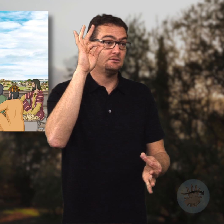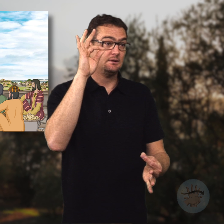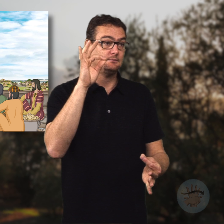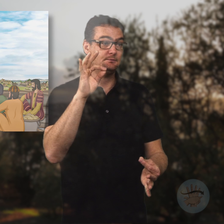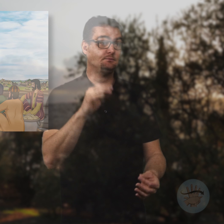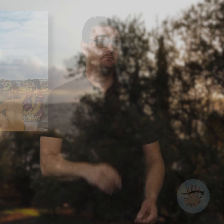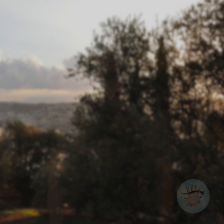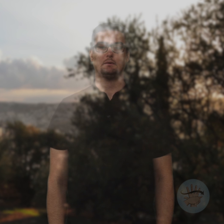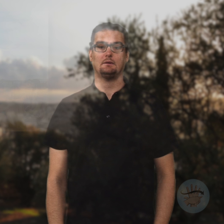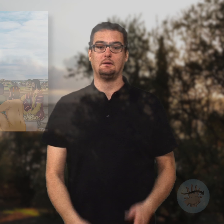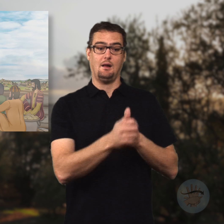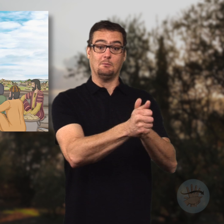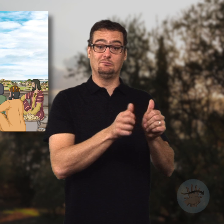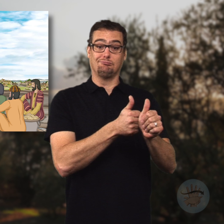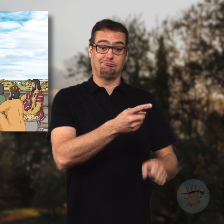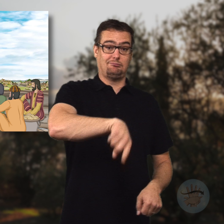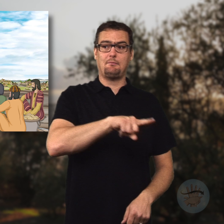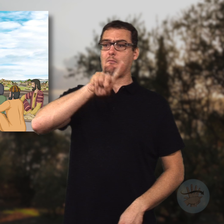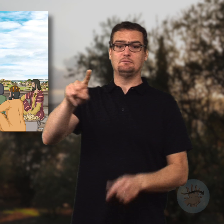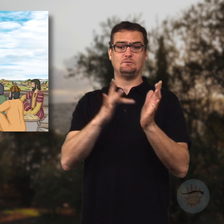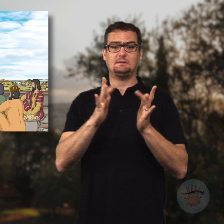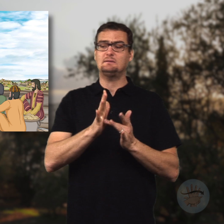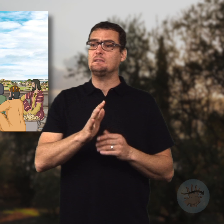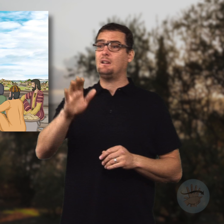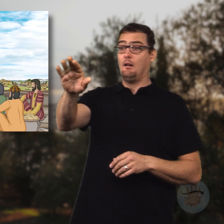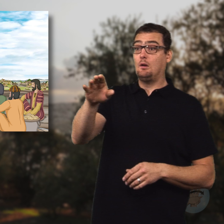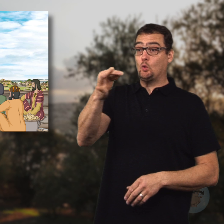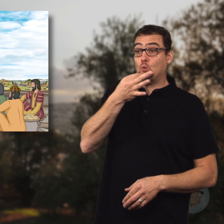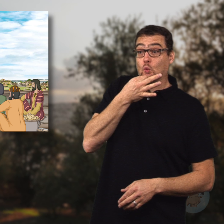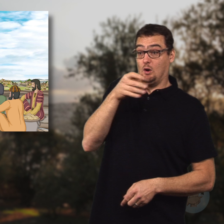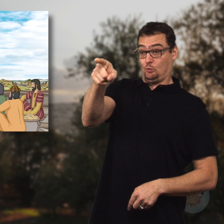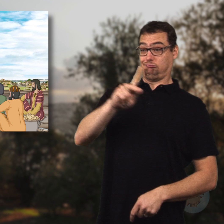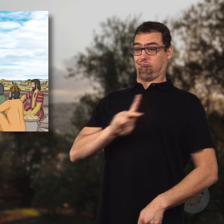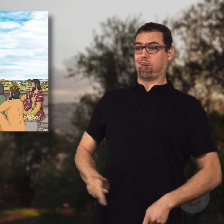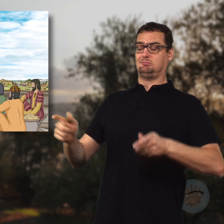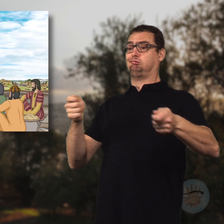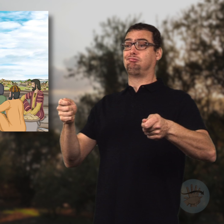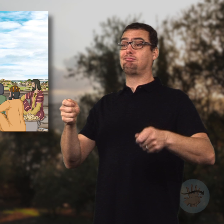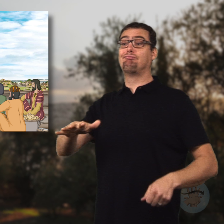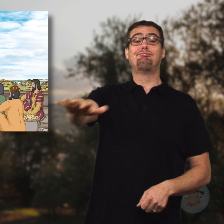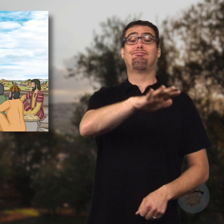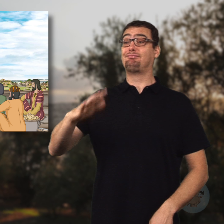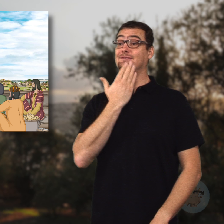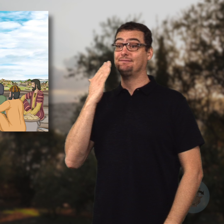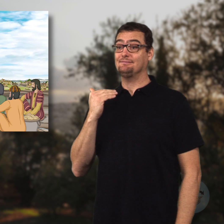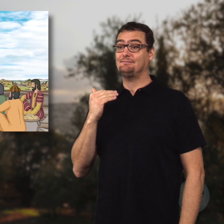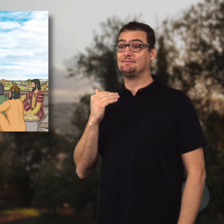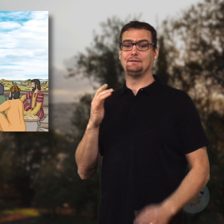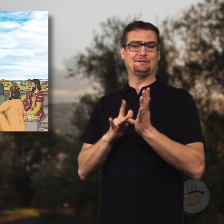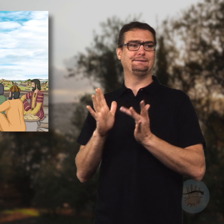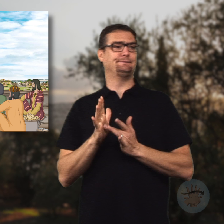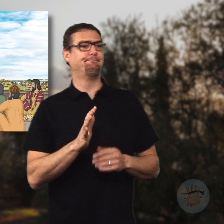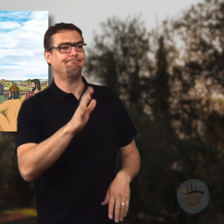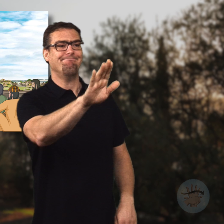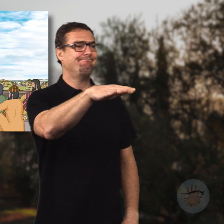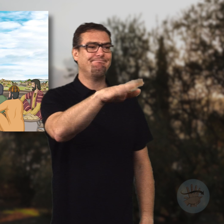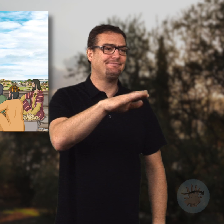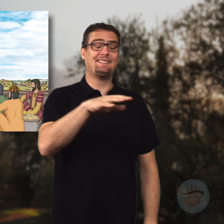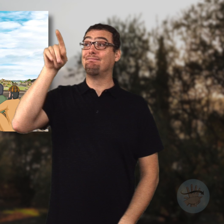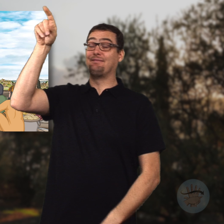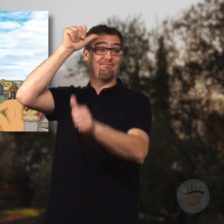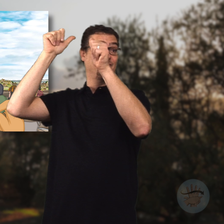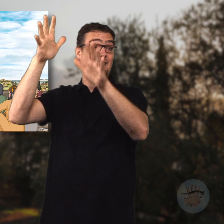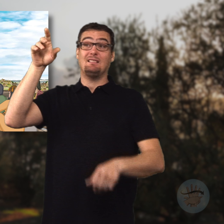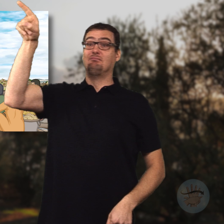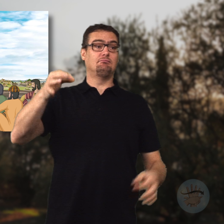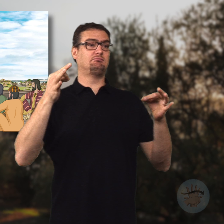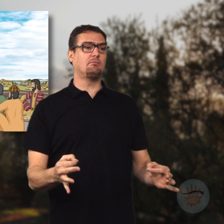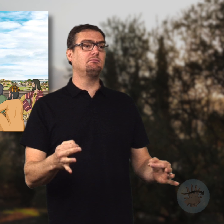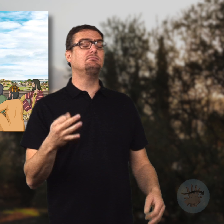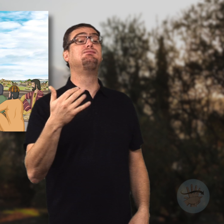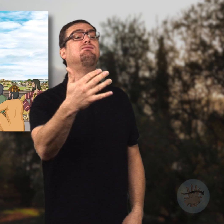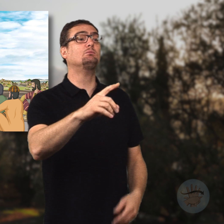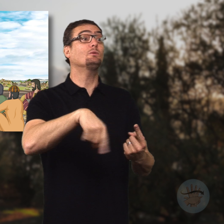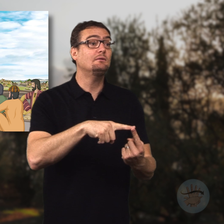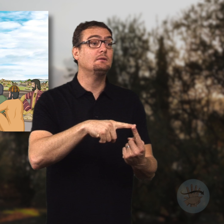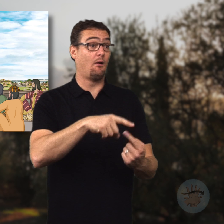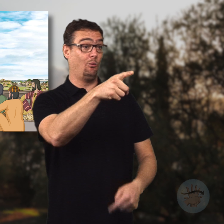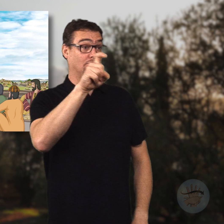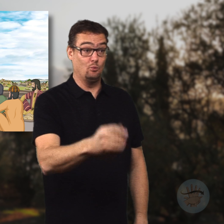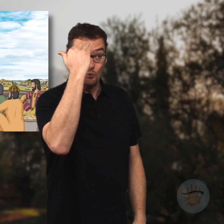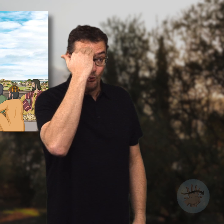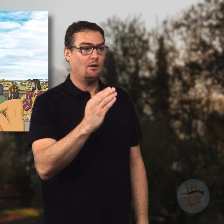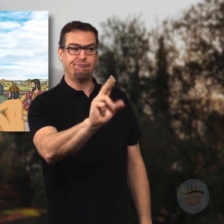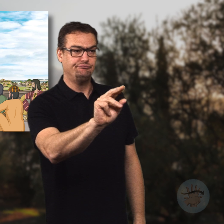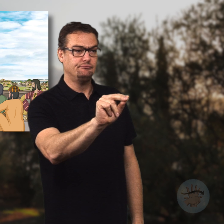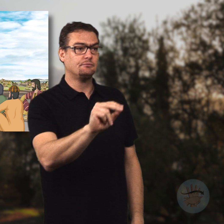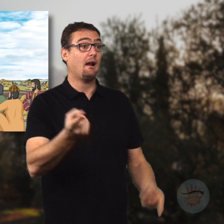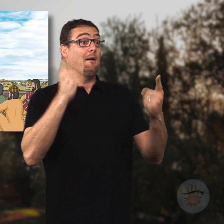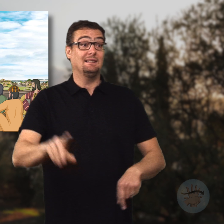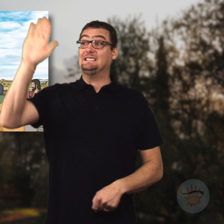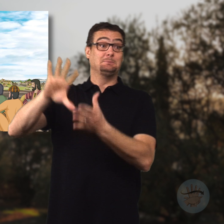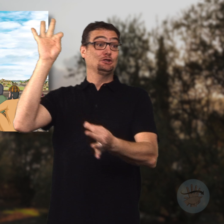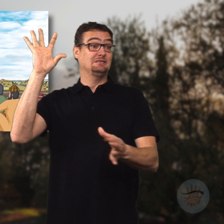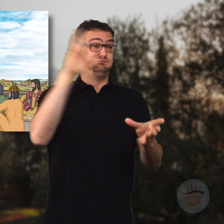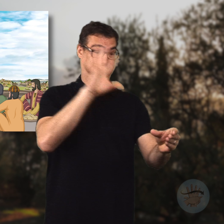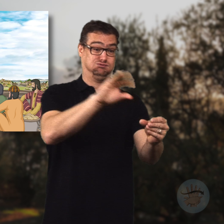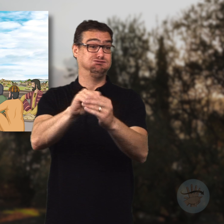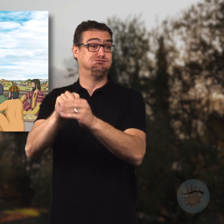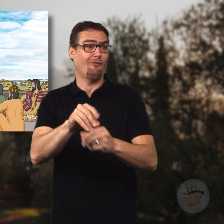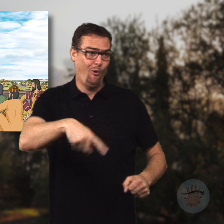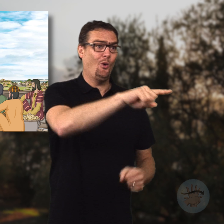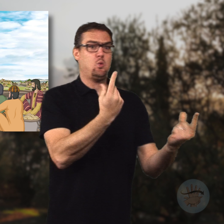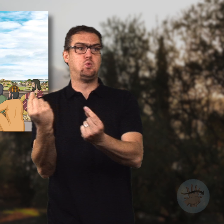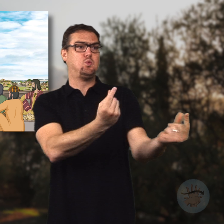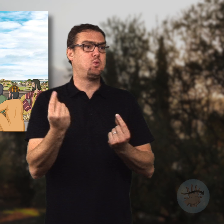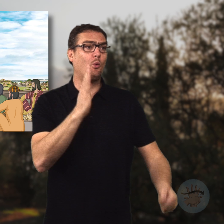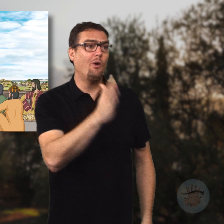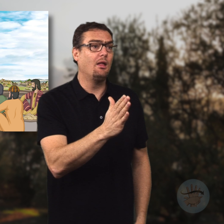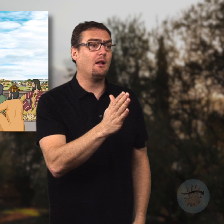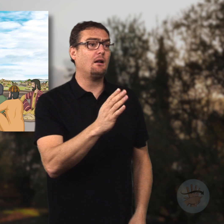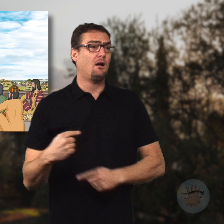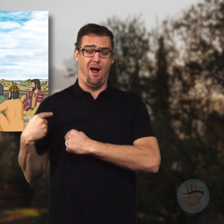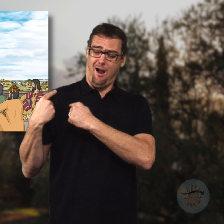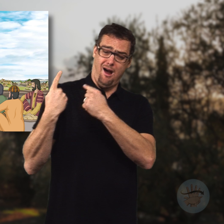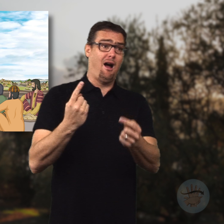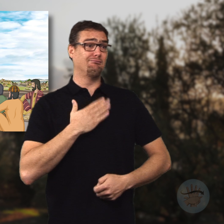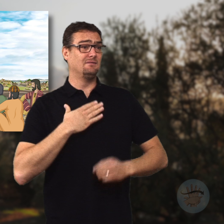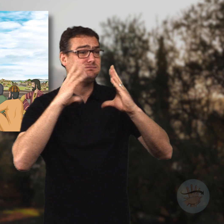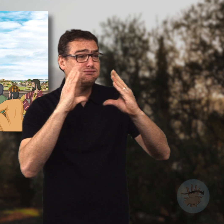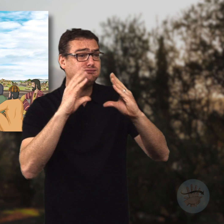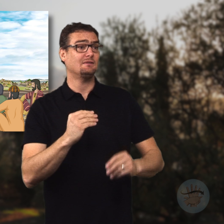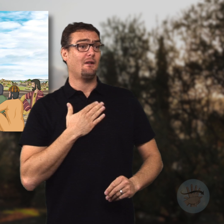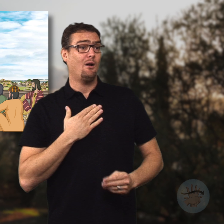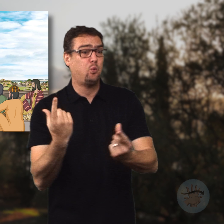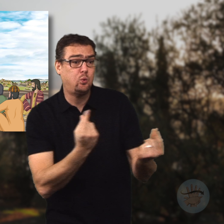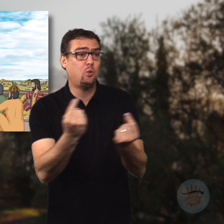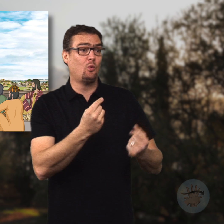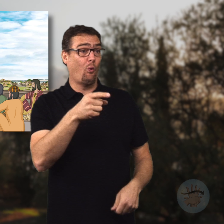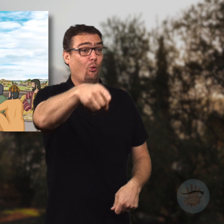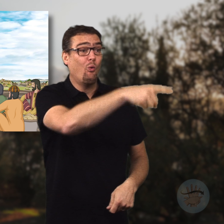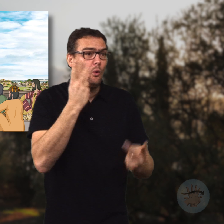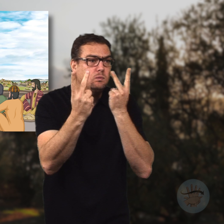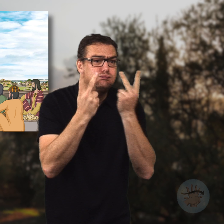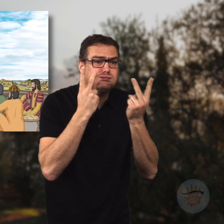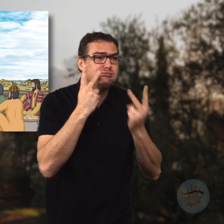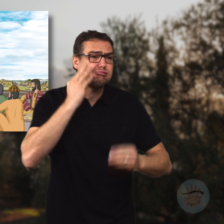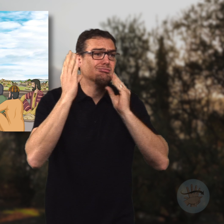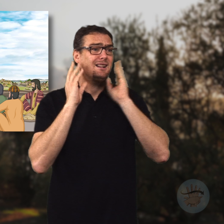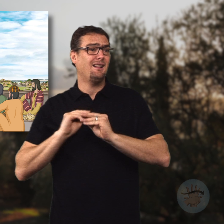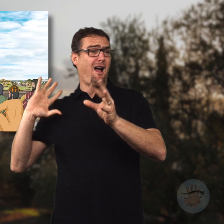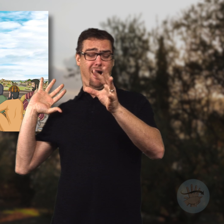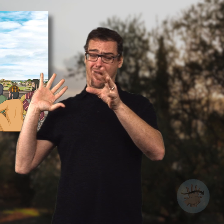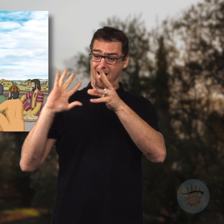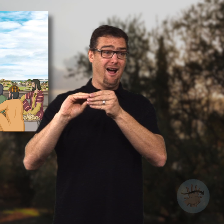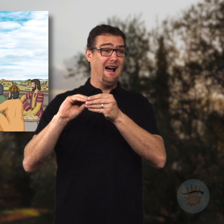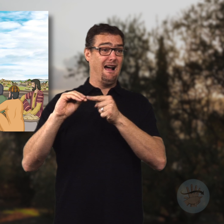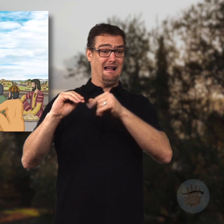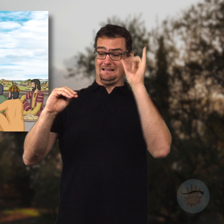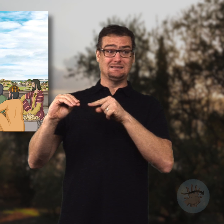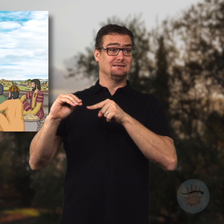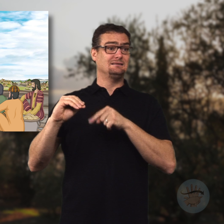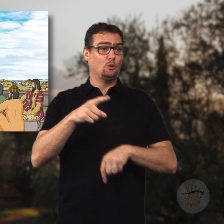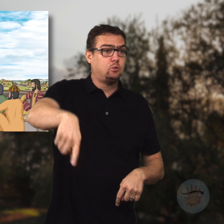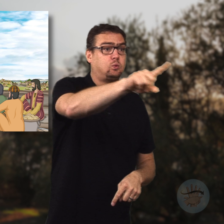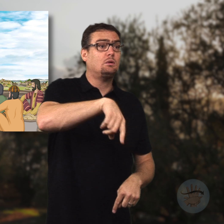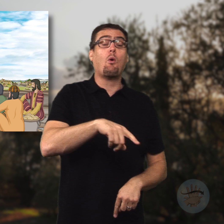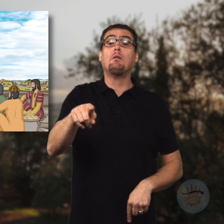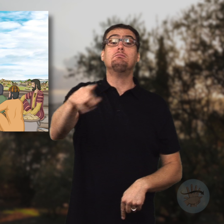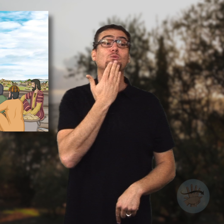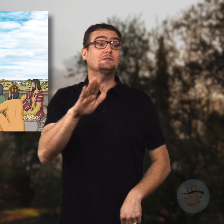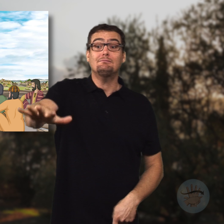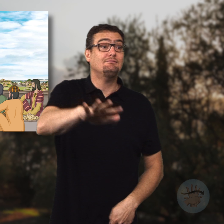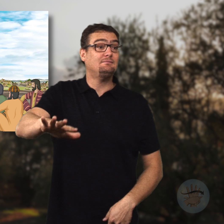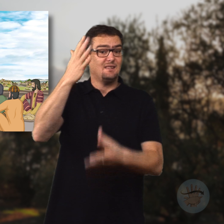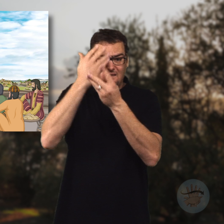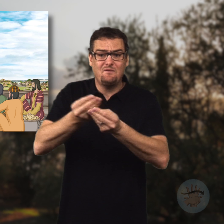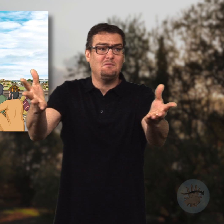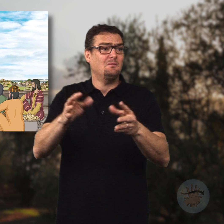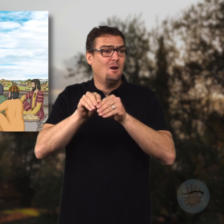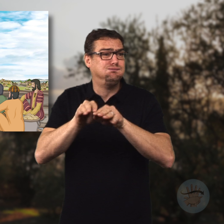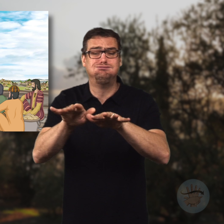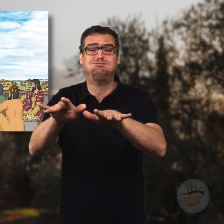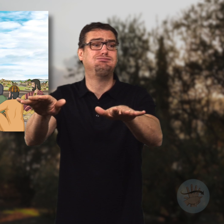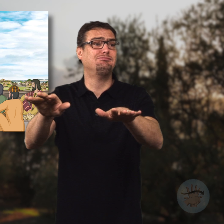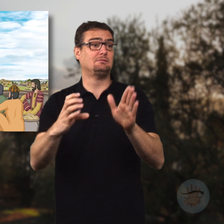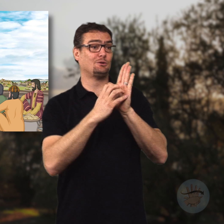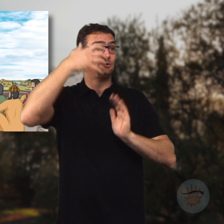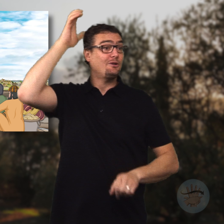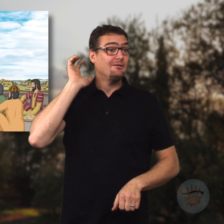For John baptized with water, but in a few days you will be baptized with the Holy Spirit.” So when they came together, they asked Him, “Lord, will You at this time restore the kingdom to Israel?”